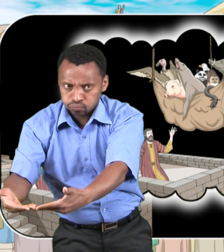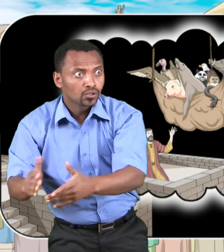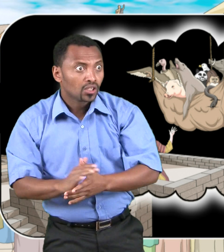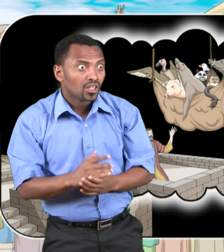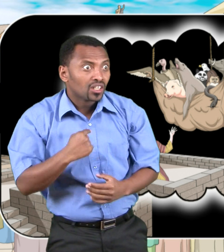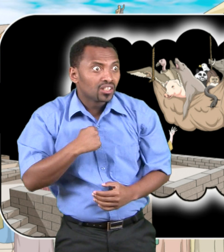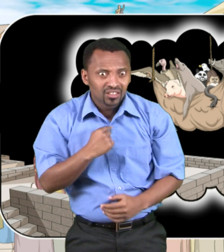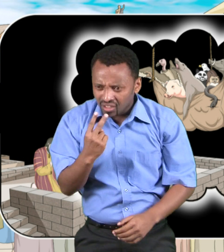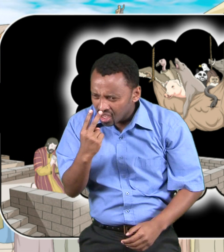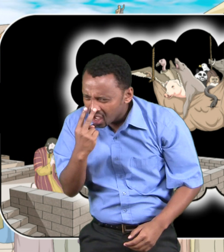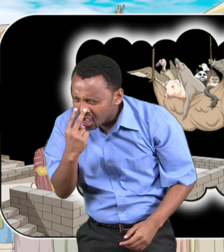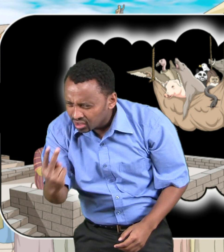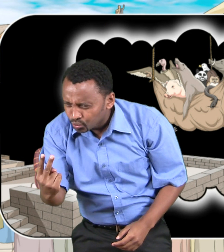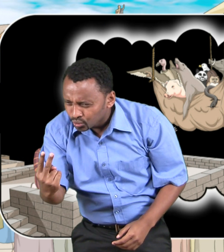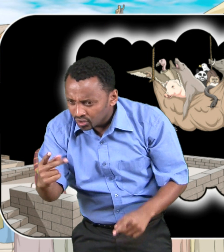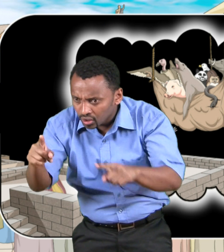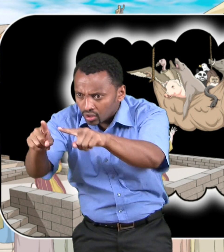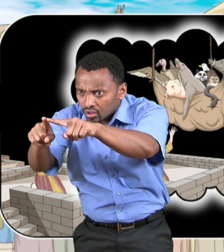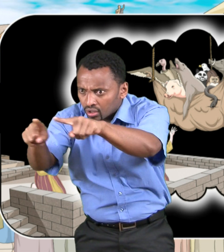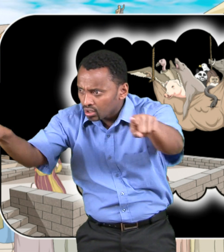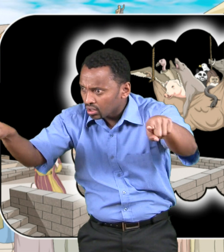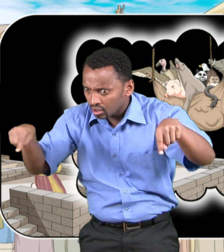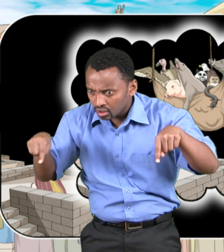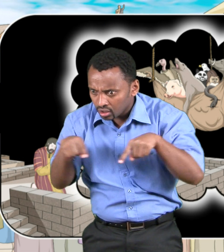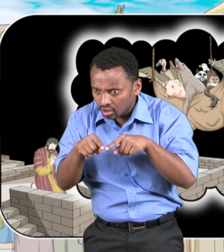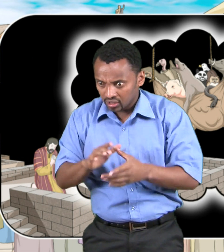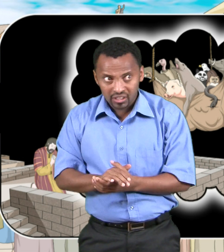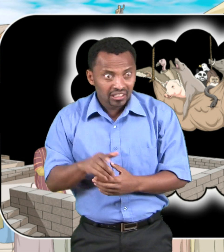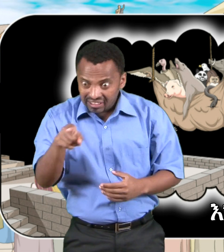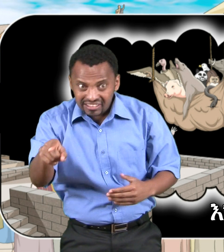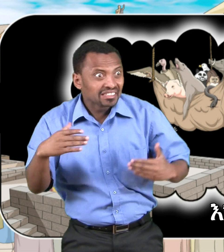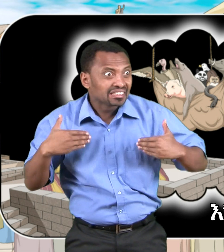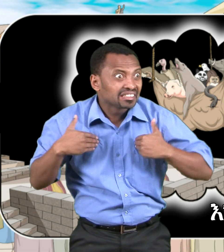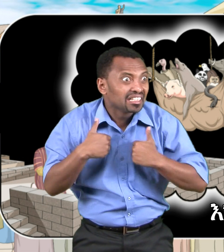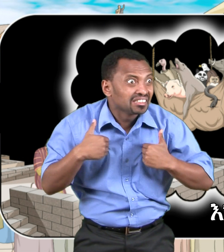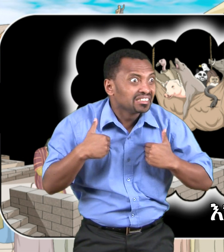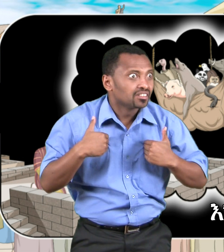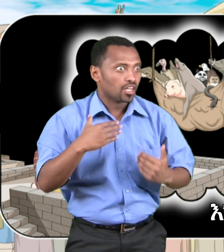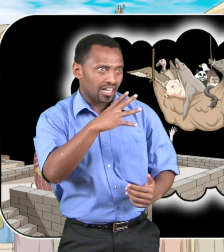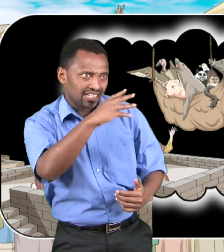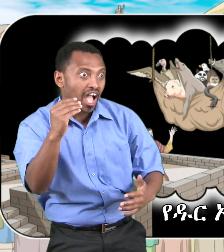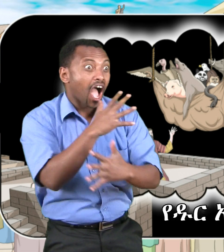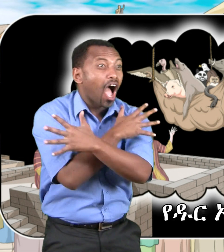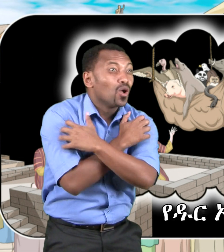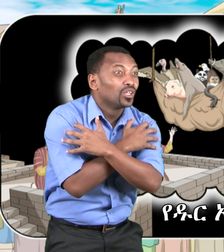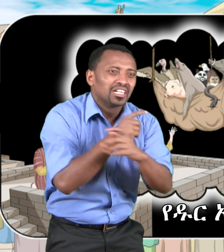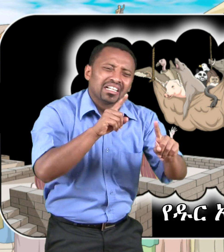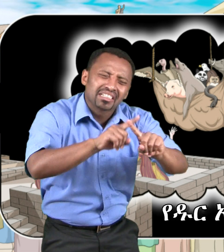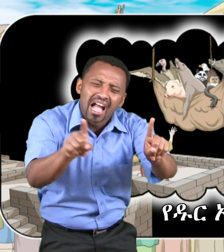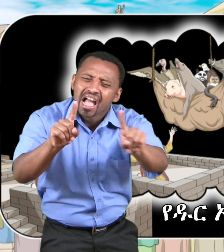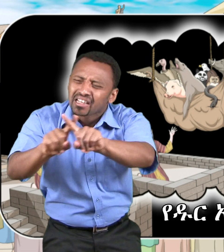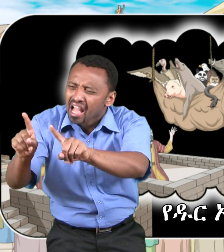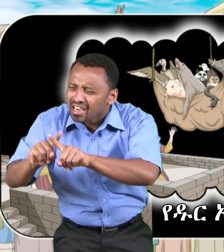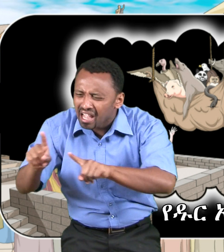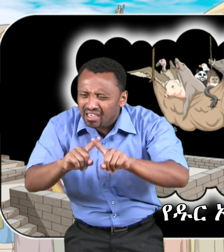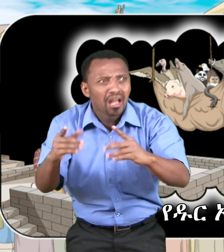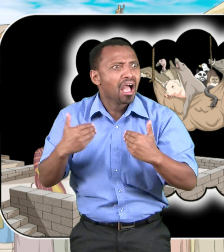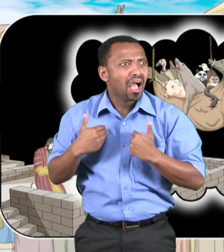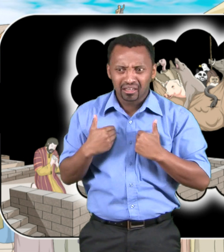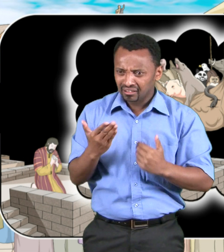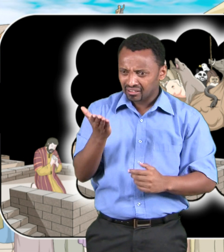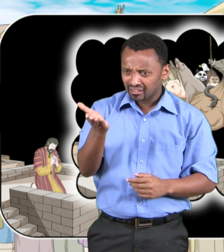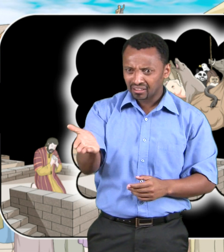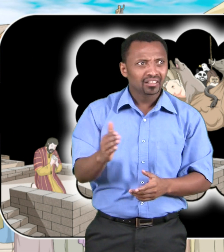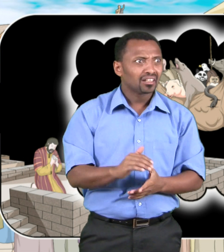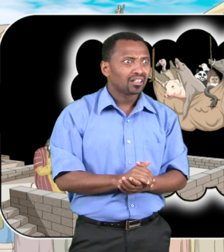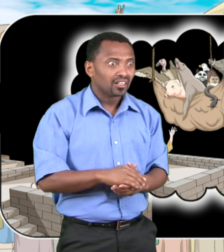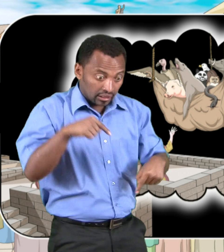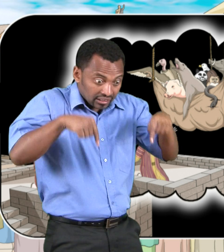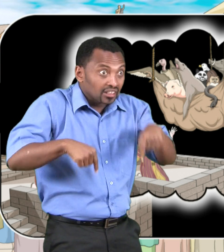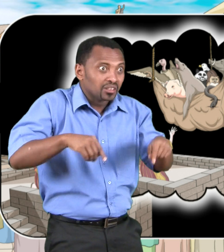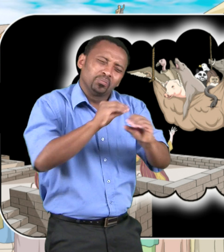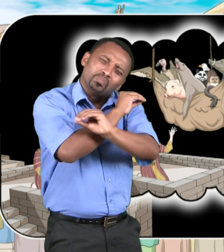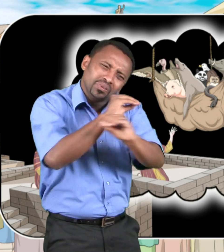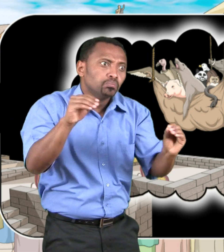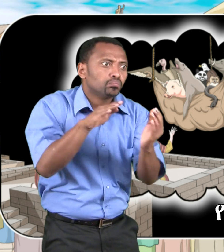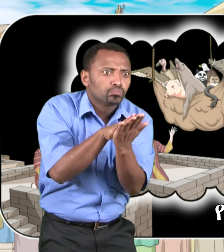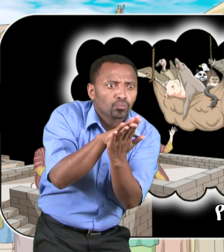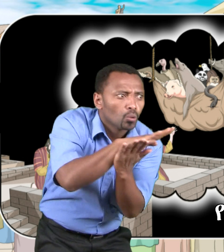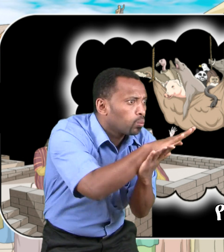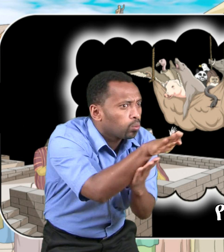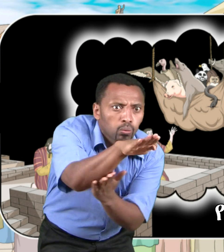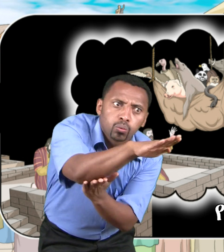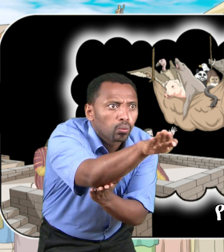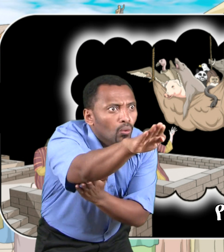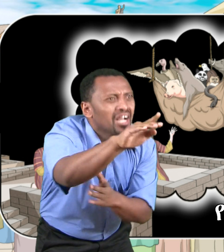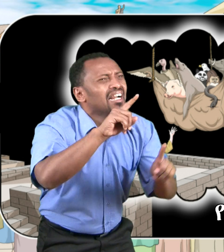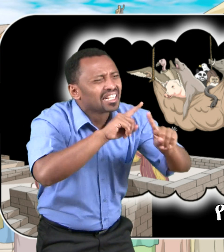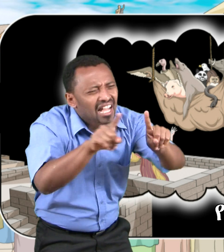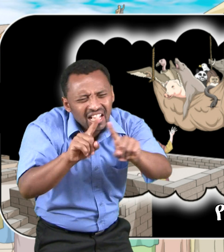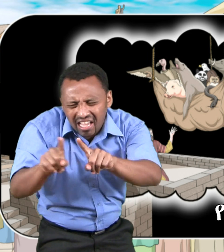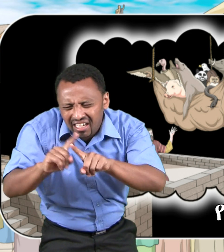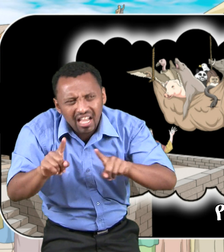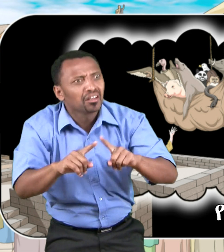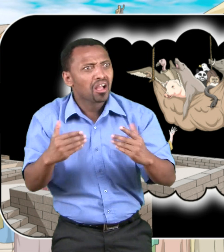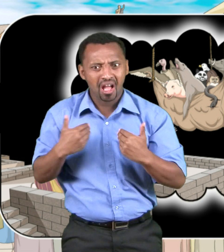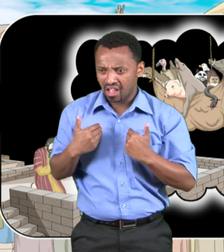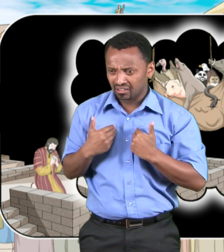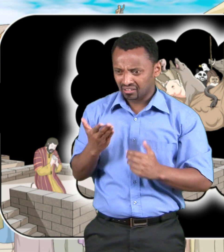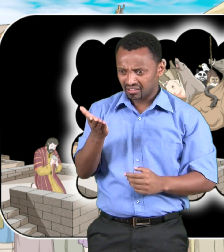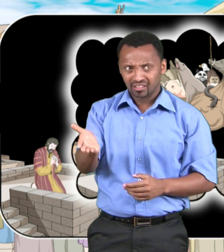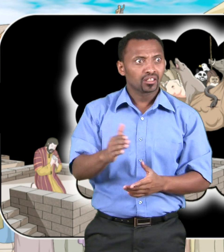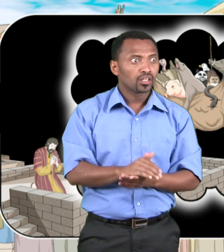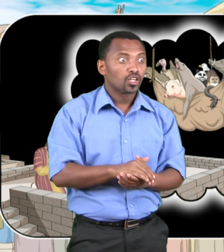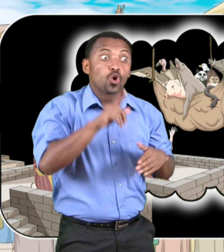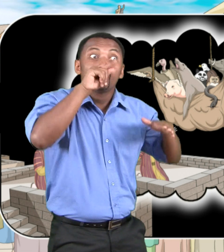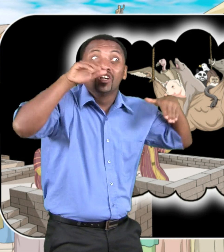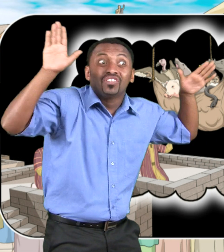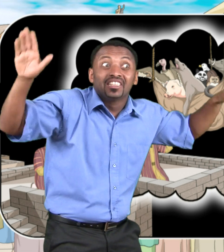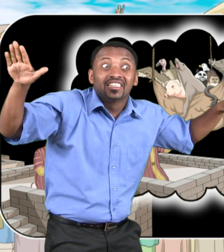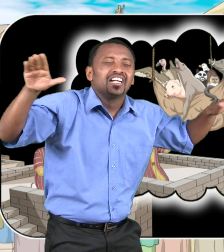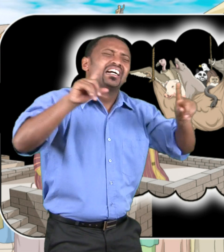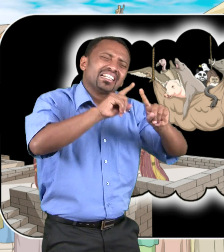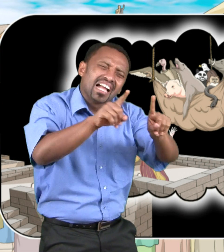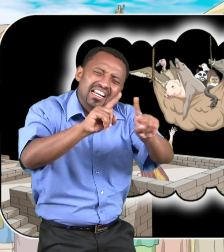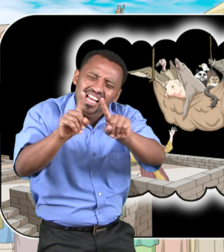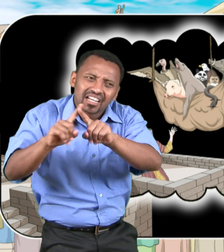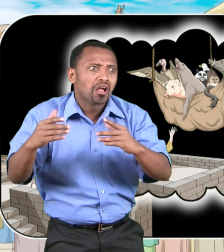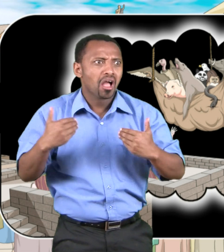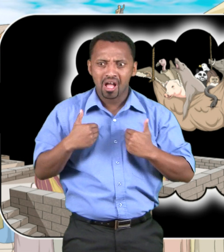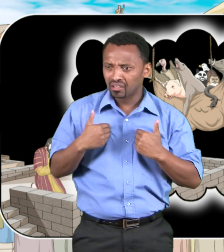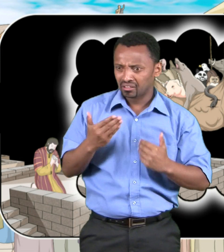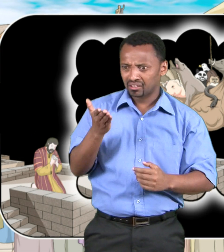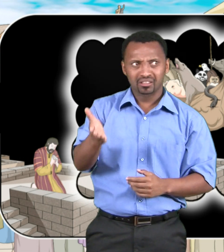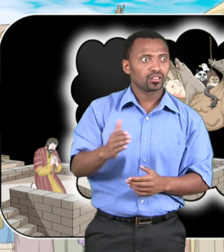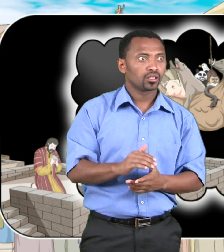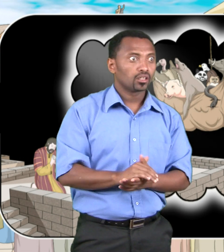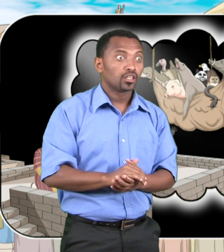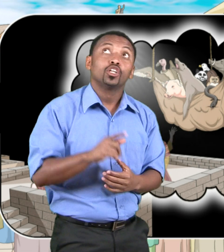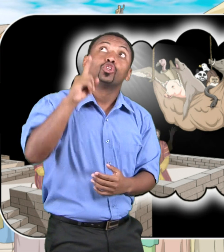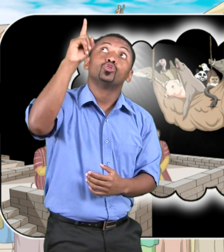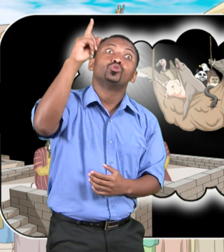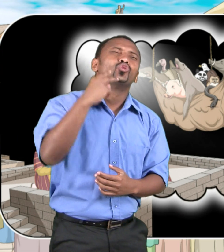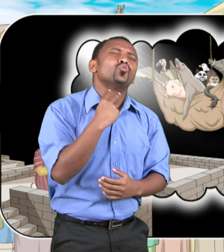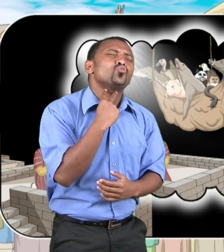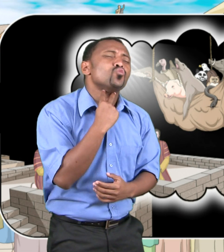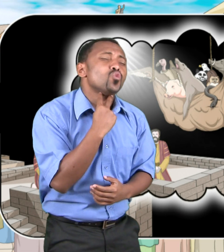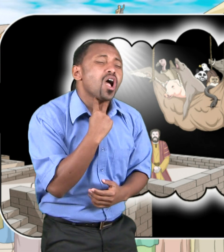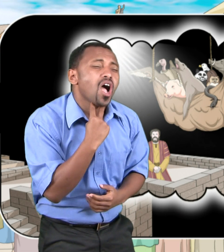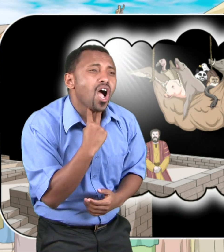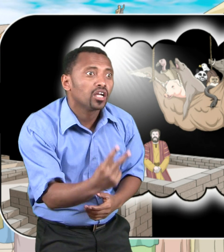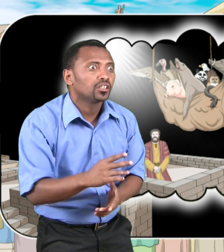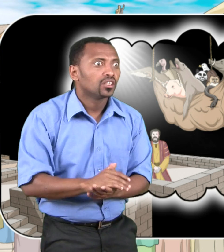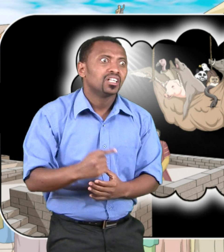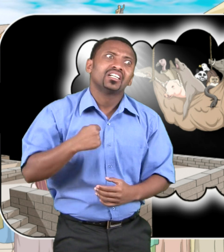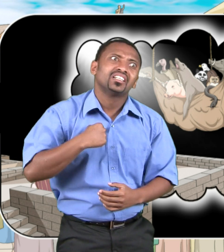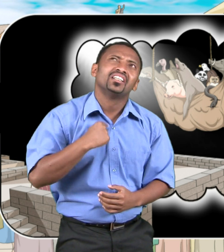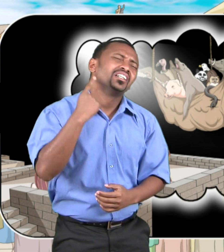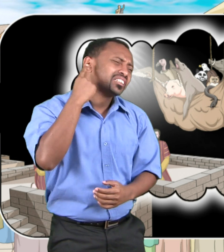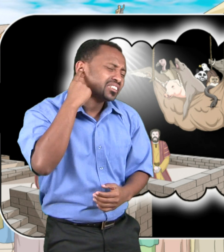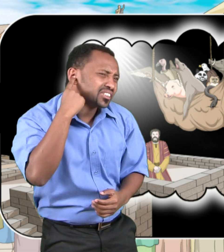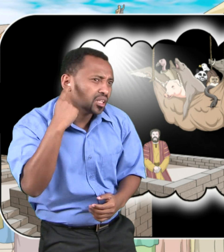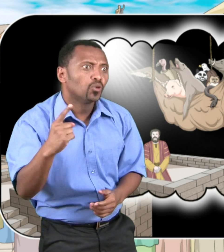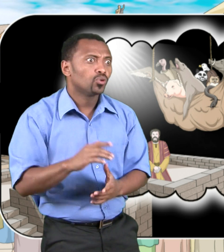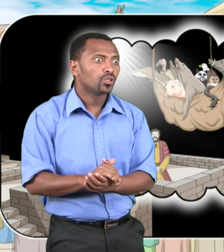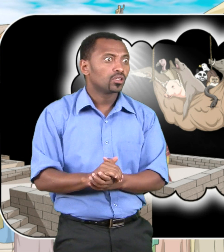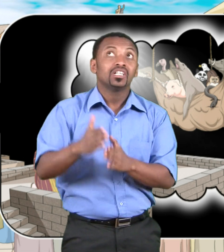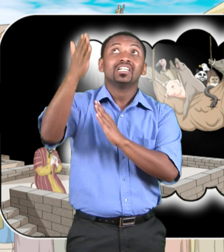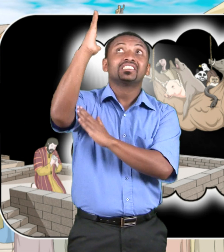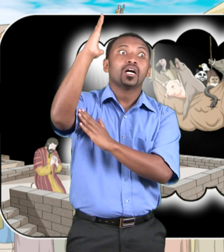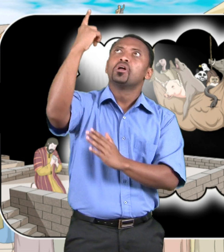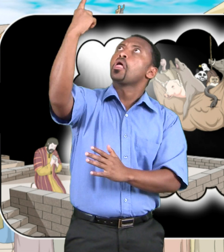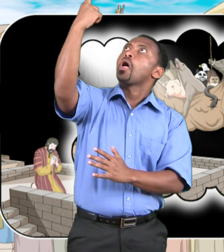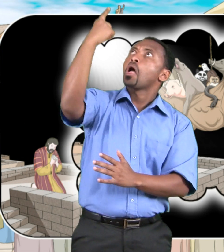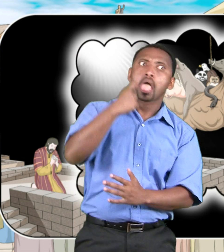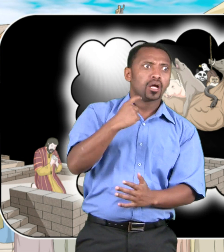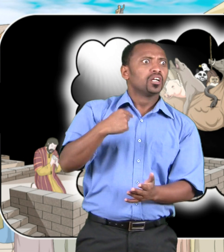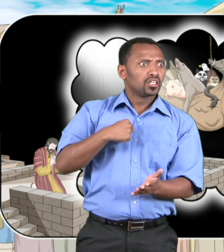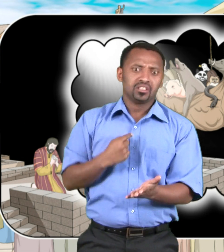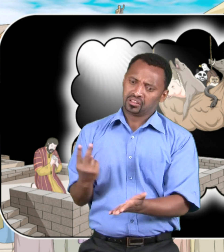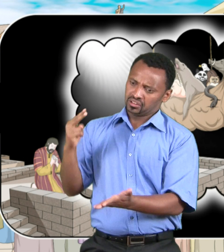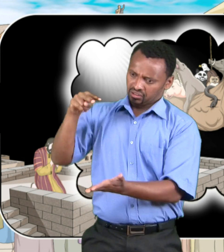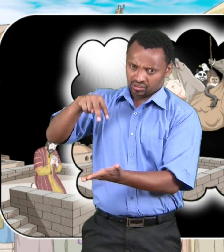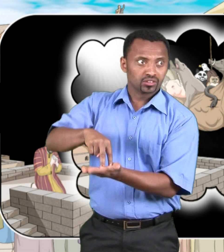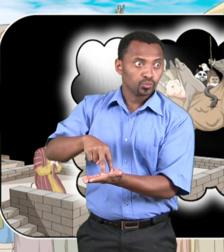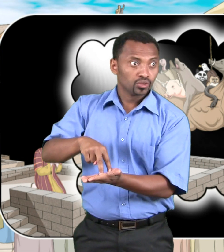I looked at it closely and saw four-footed animals of the earth, wild beasts, reptiles, and birds of the air.